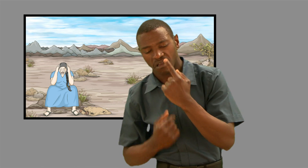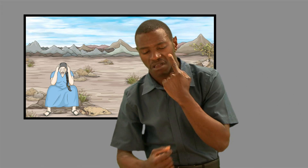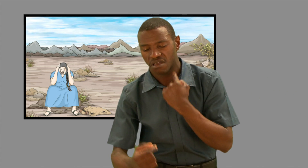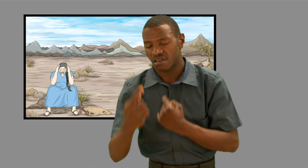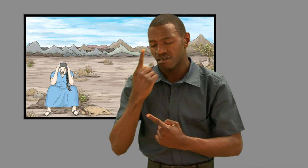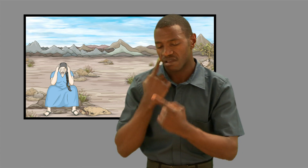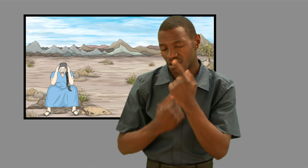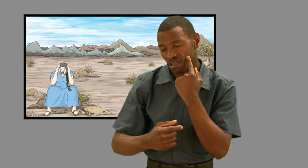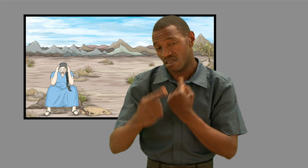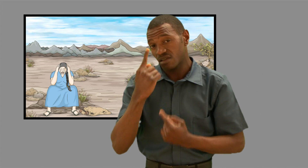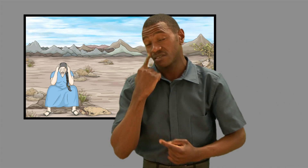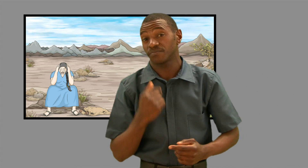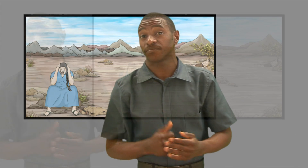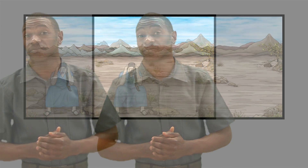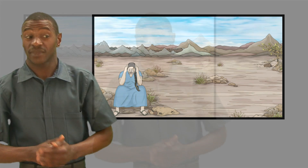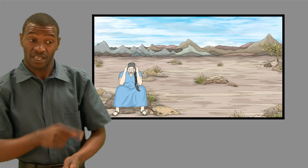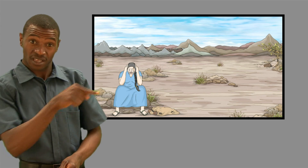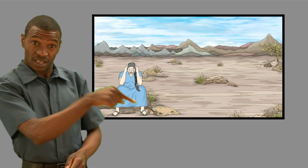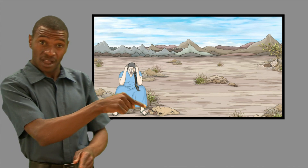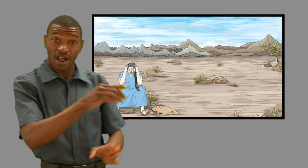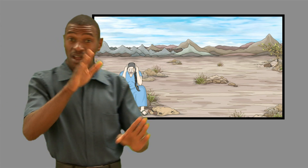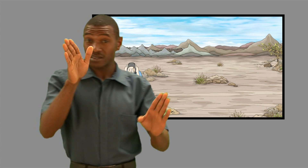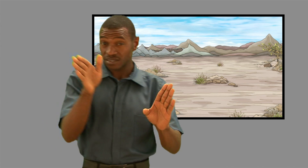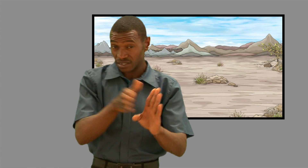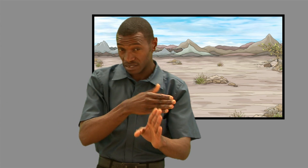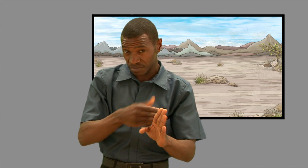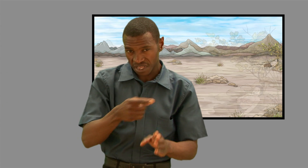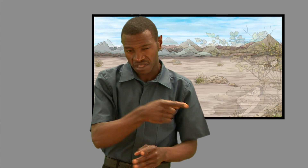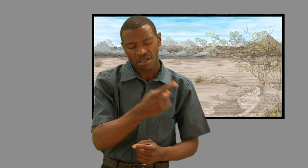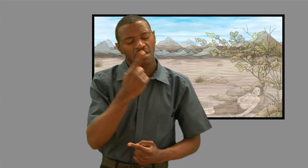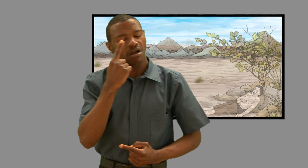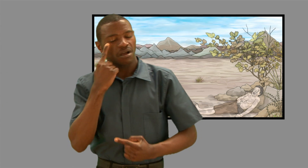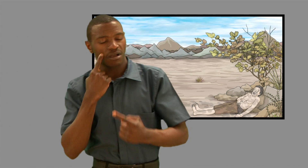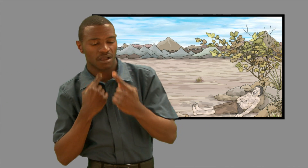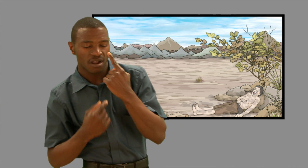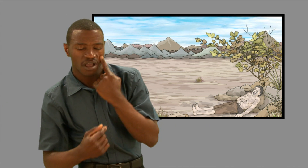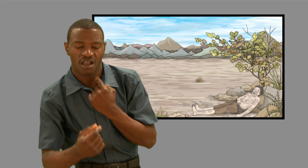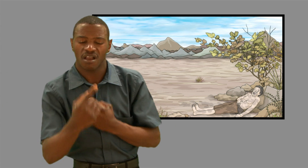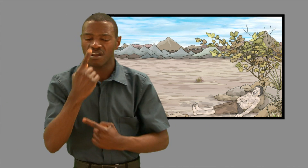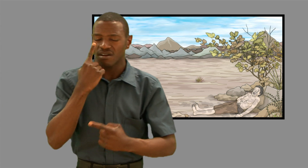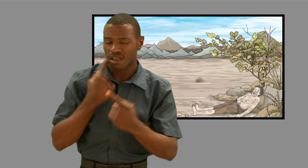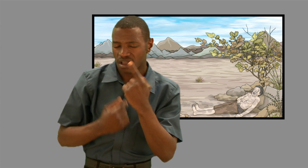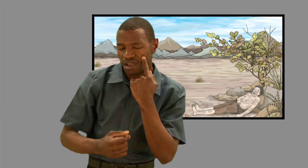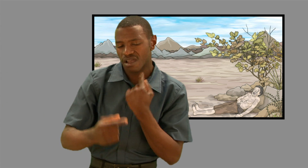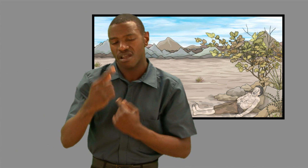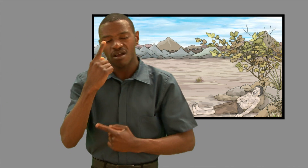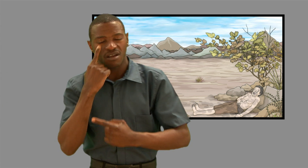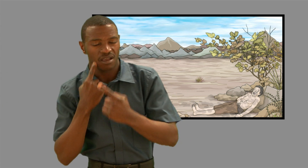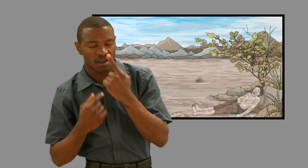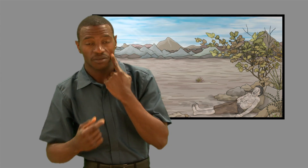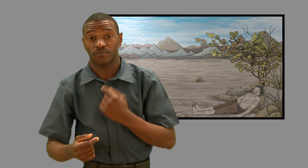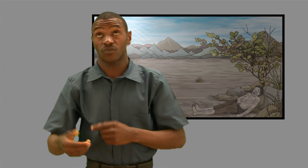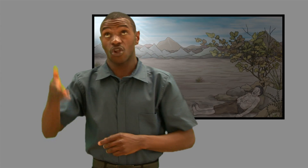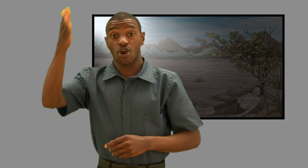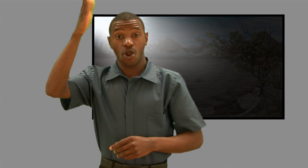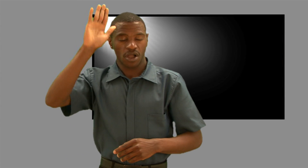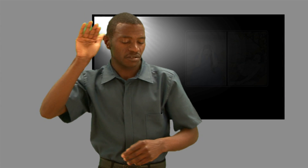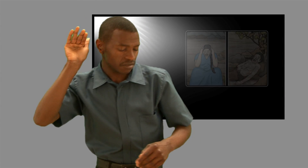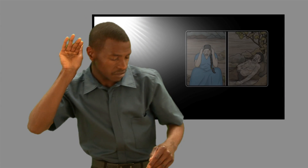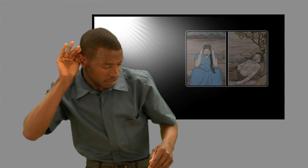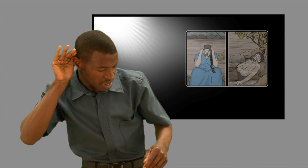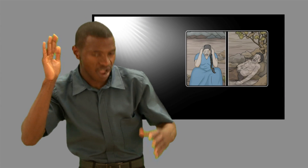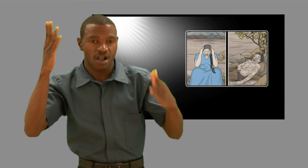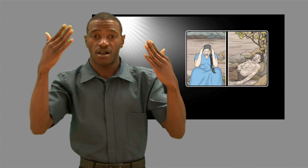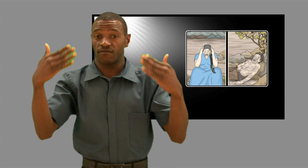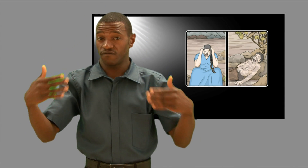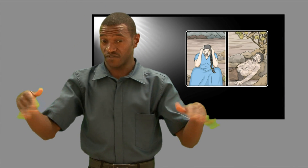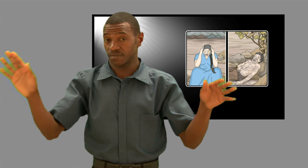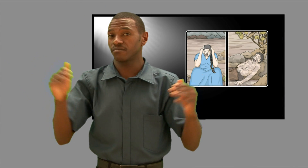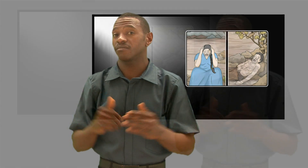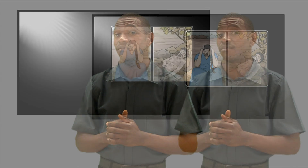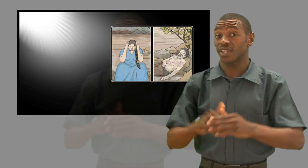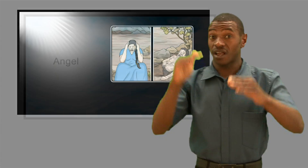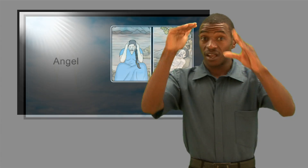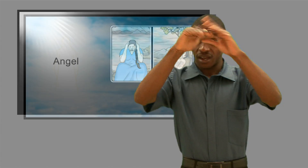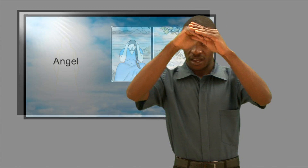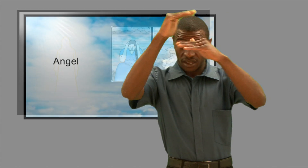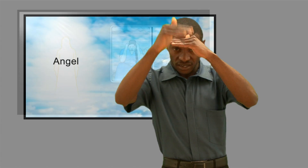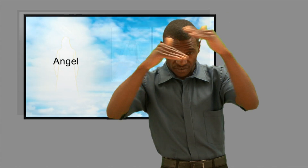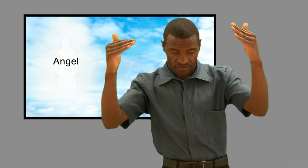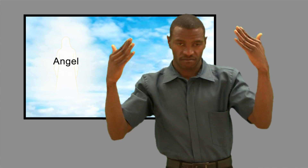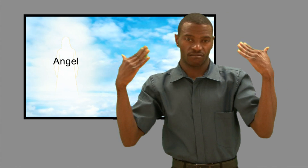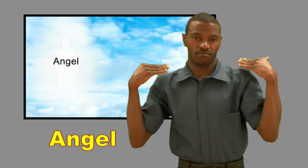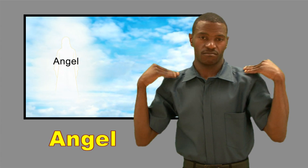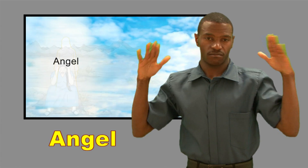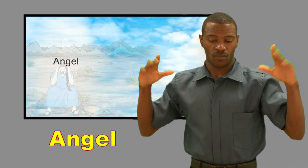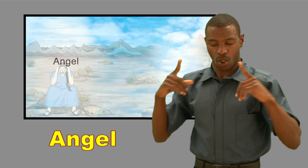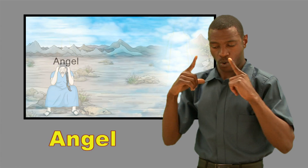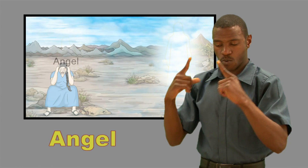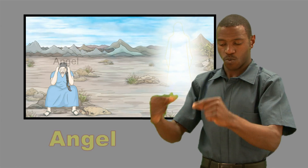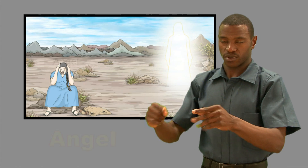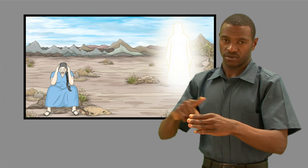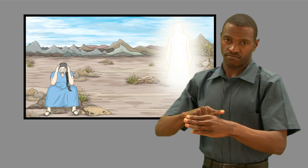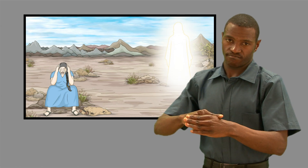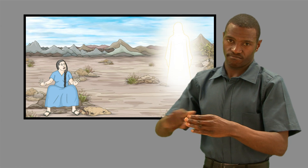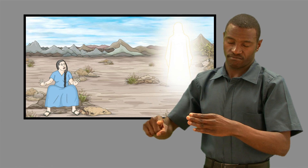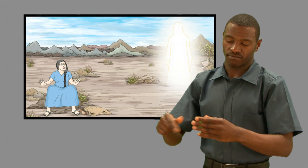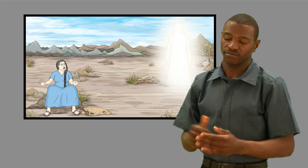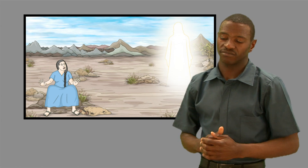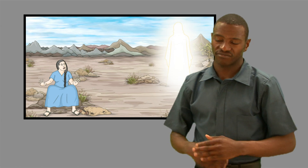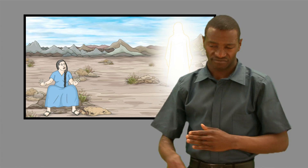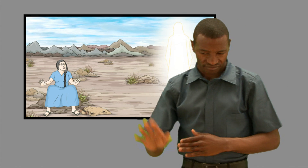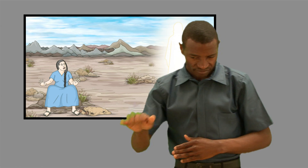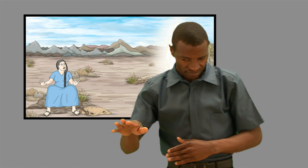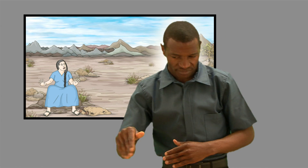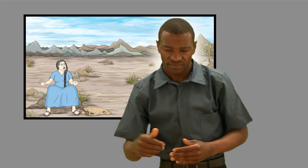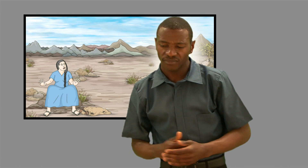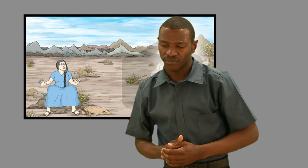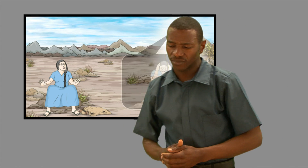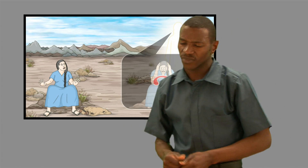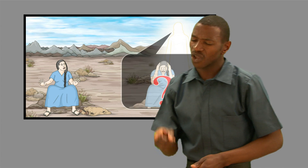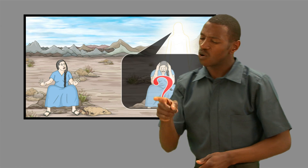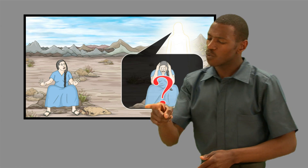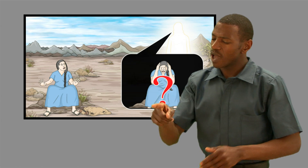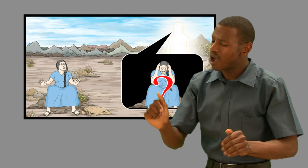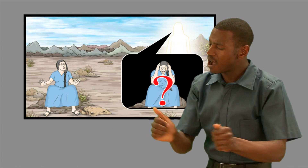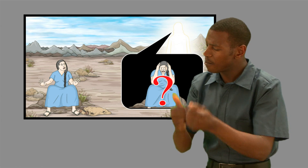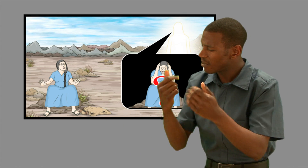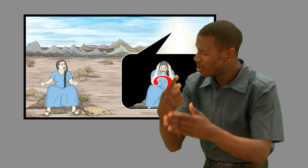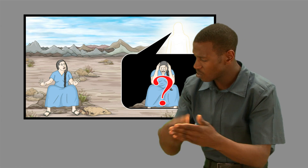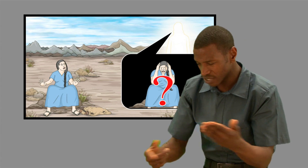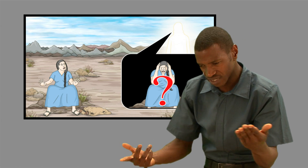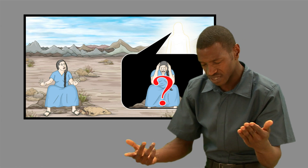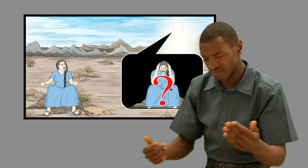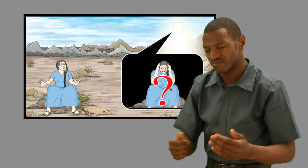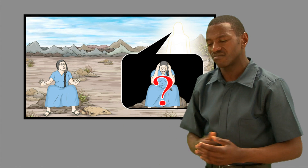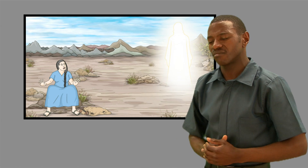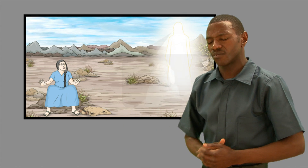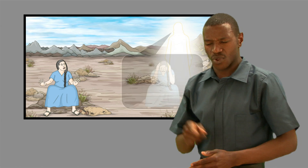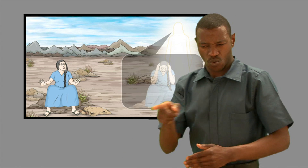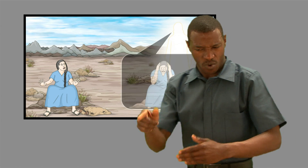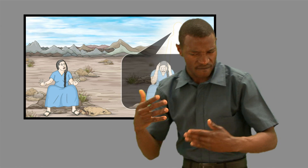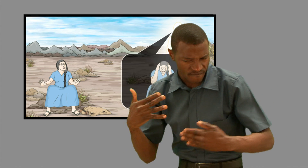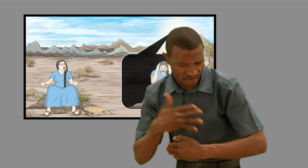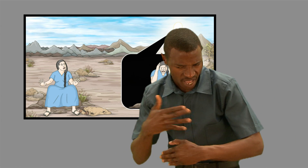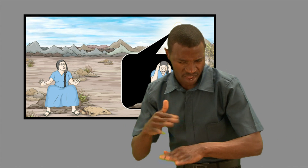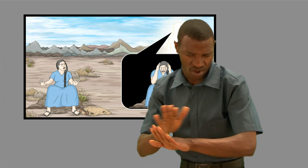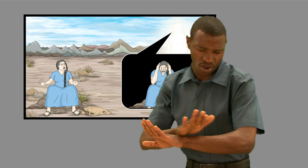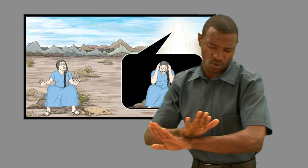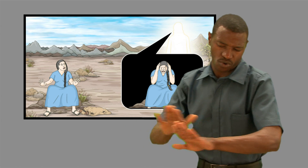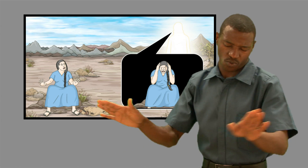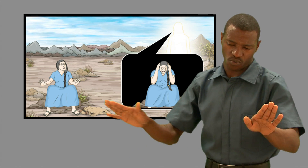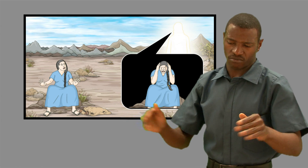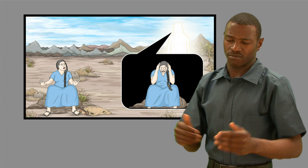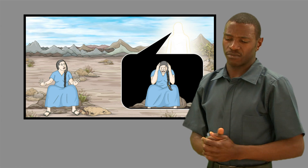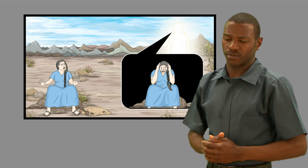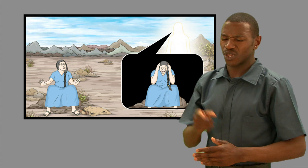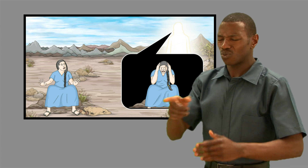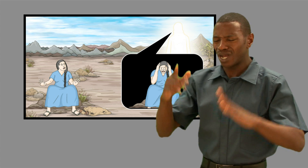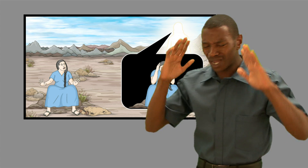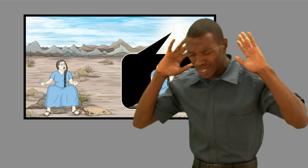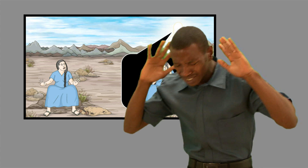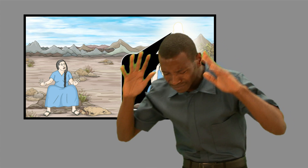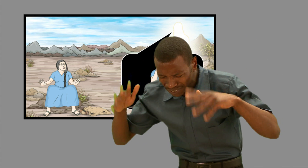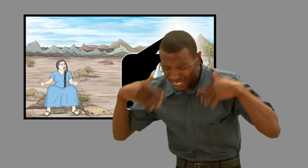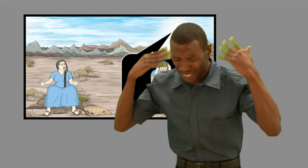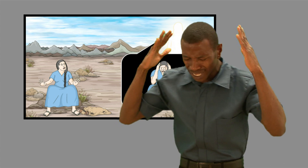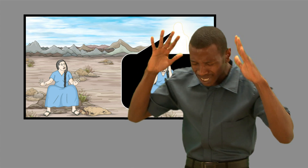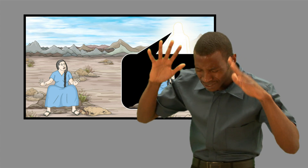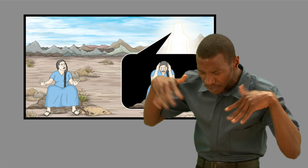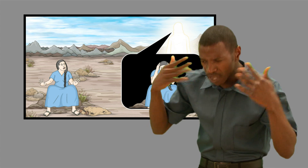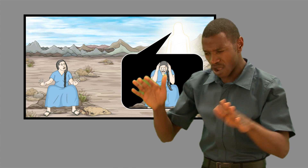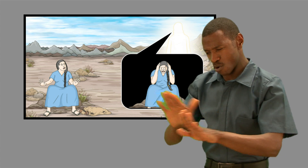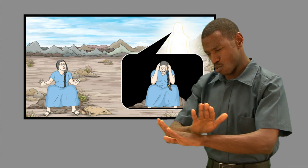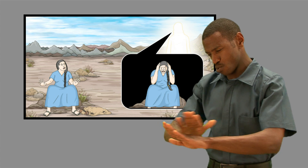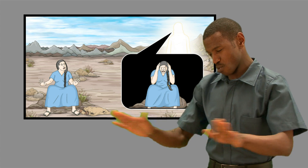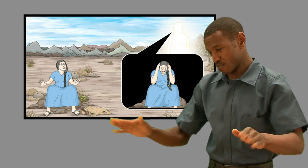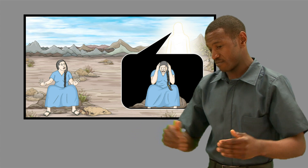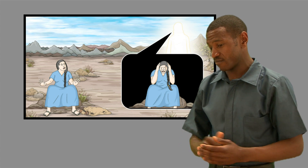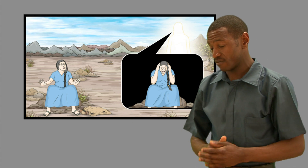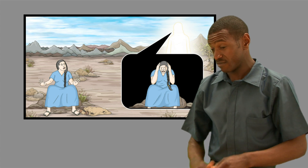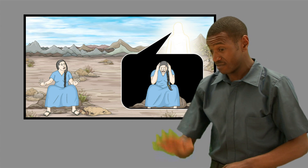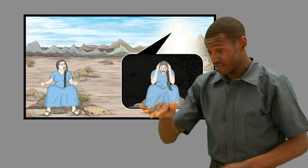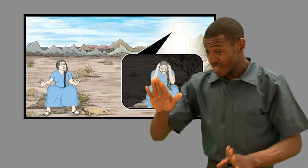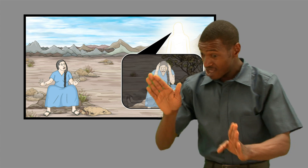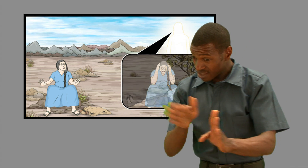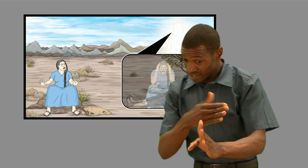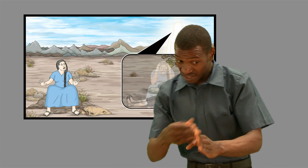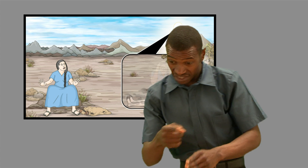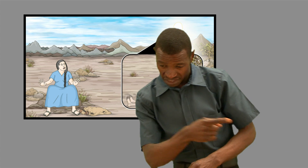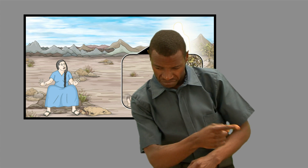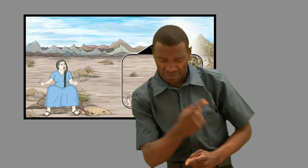And as she sat nearby, she lifted up her voice and wept. Then God heard the voice of the boy, and the angel of God called to Hagar from heaven, “What is wrong, Hagar?